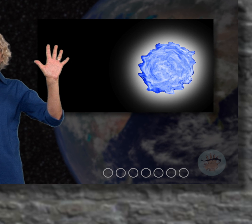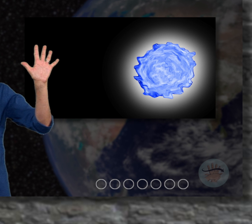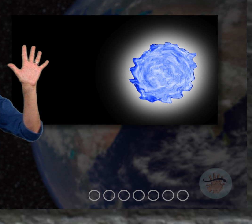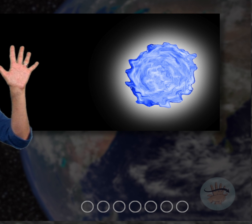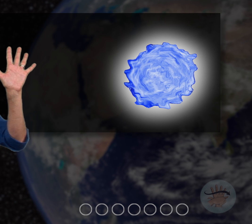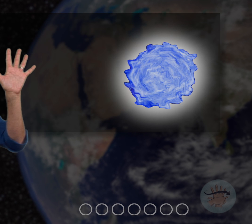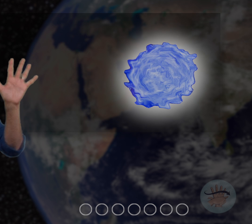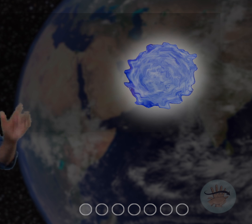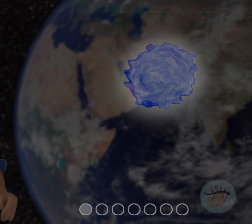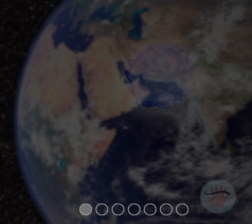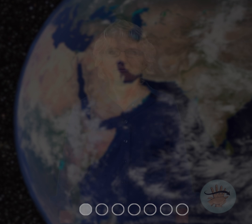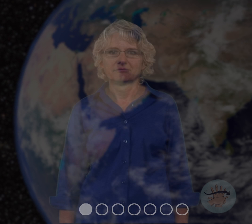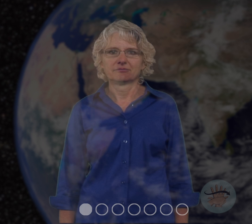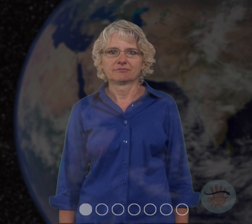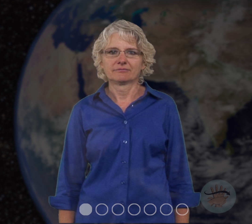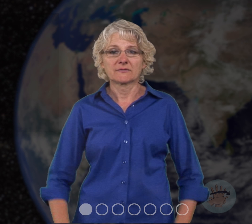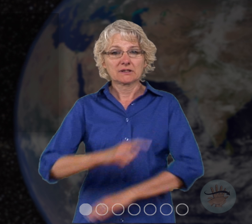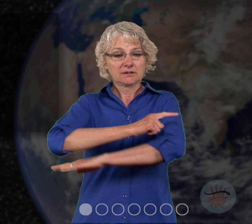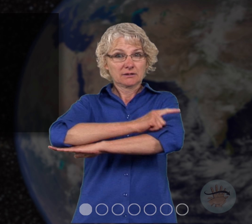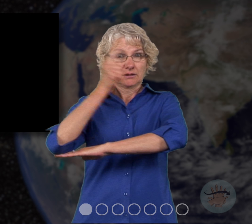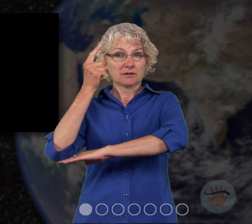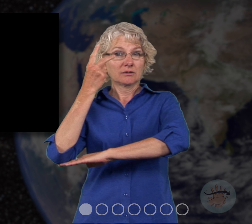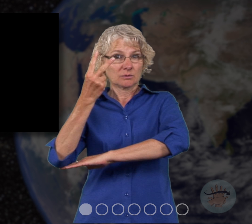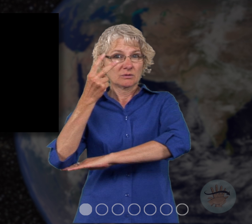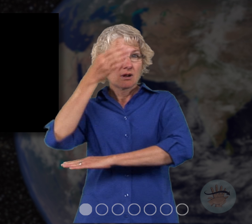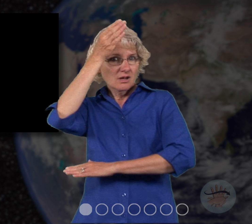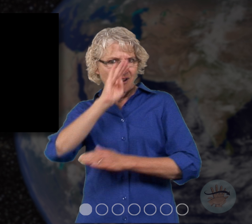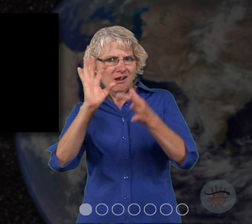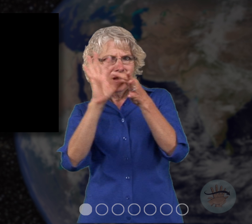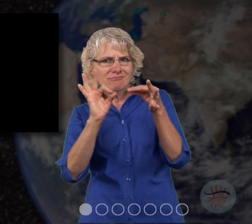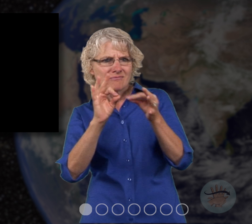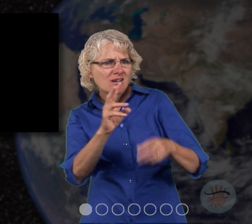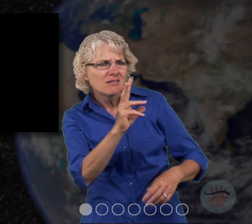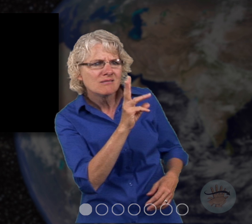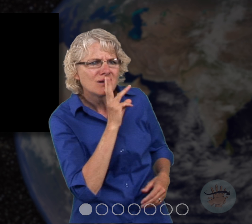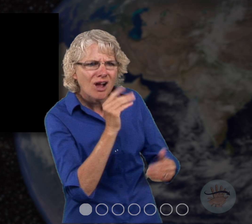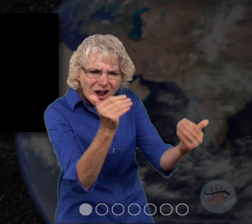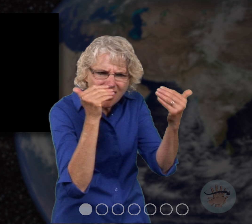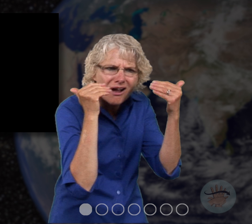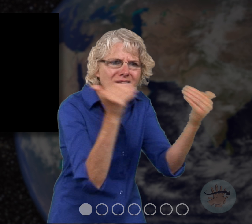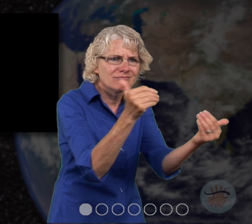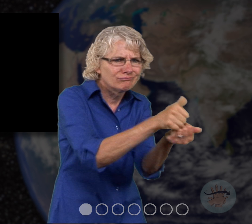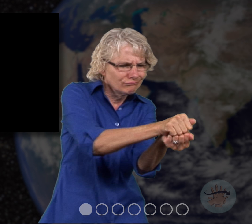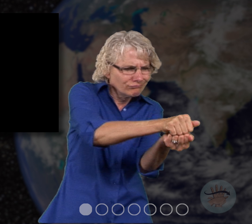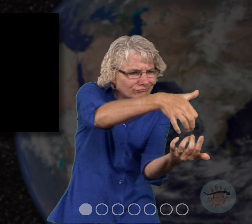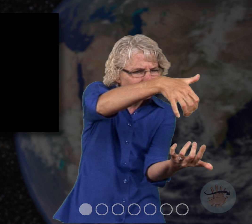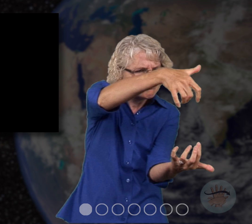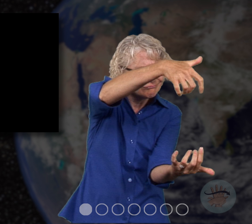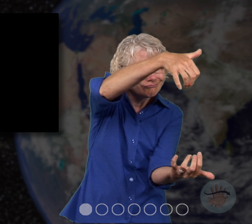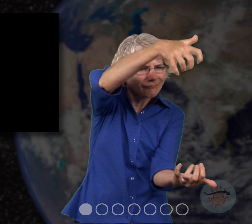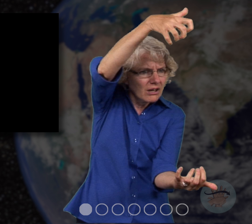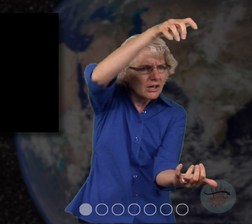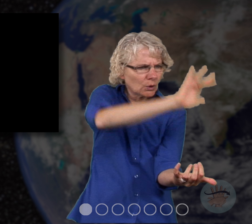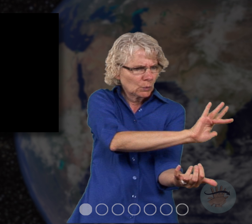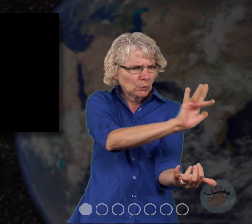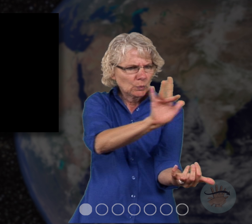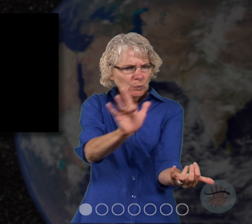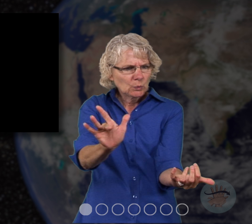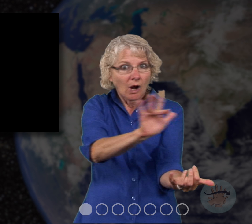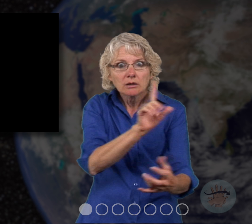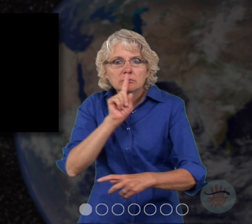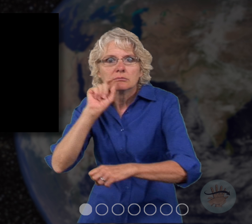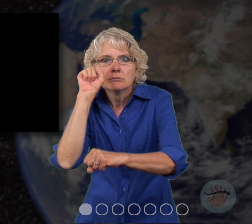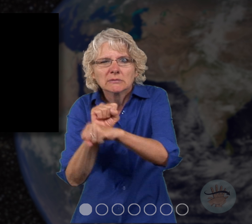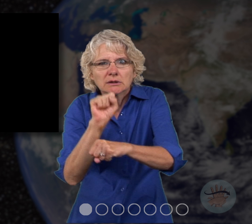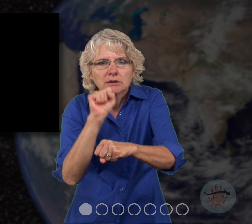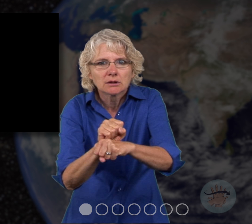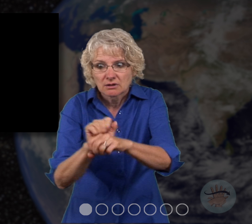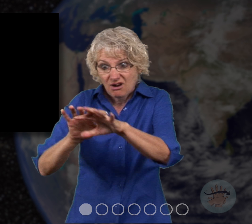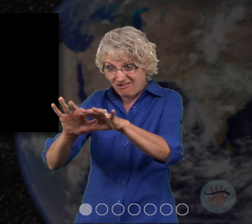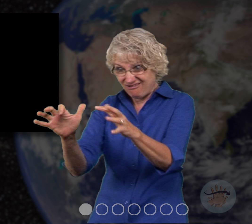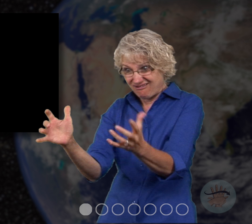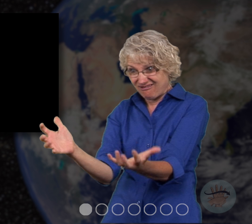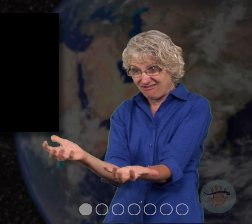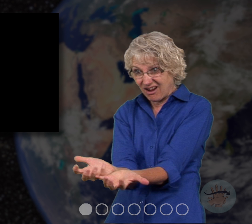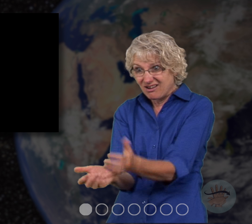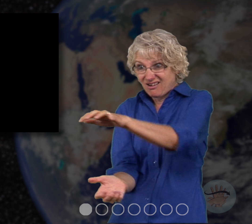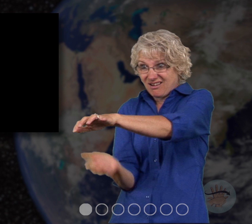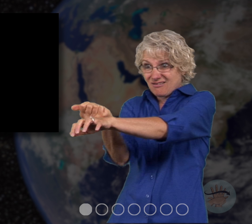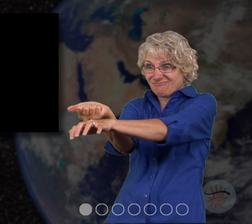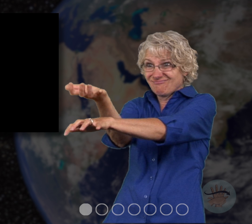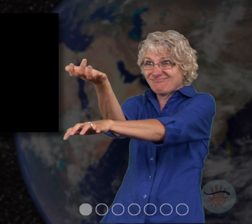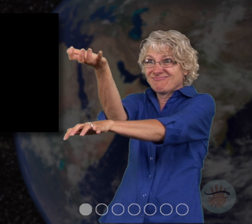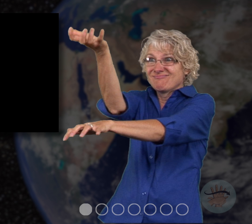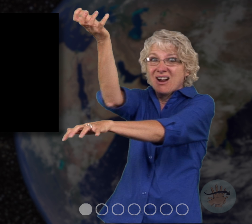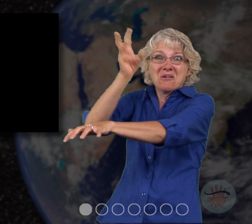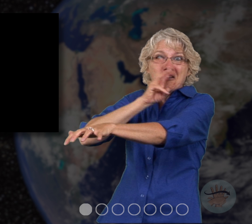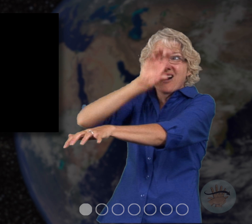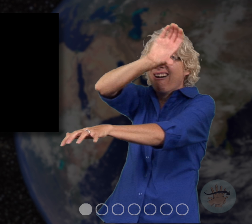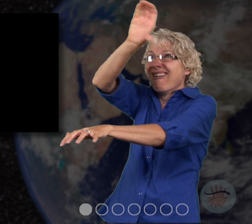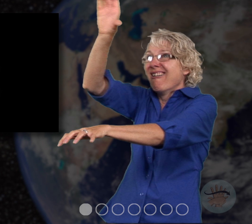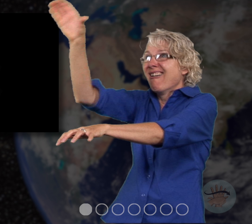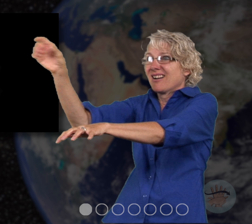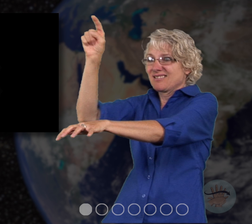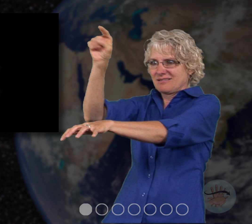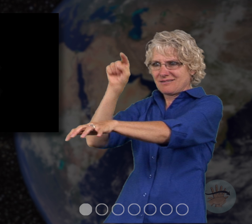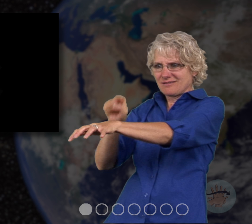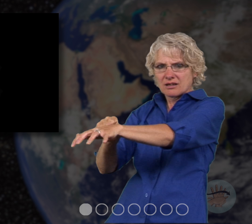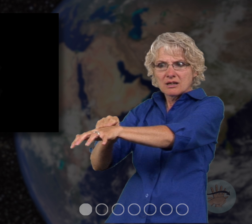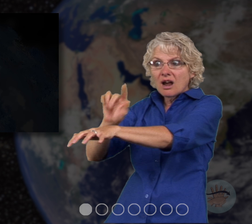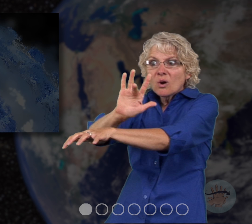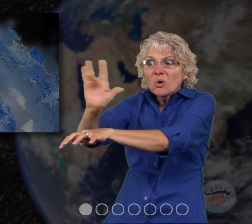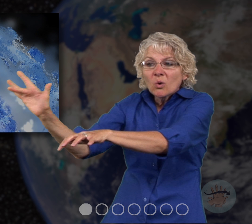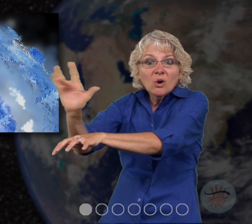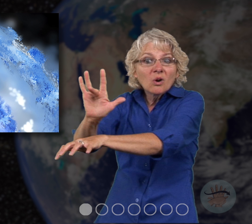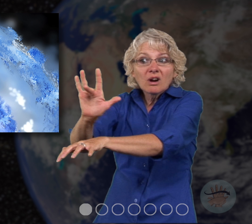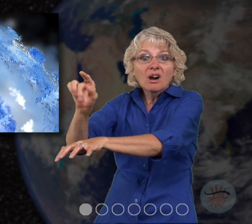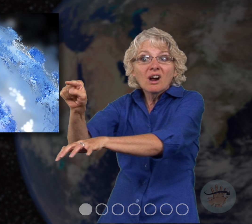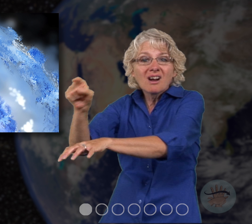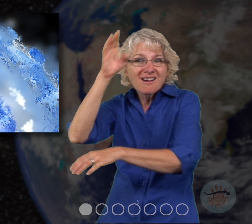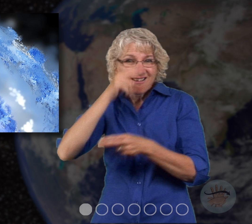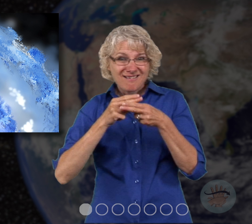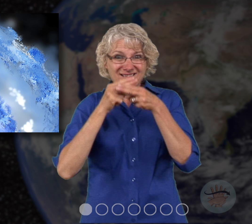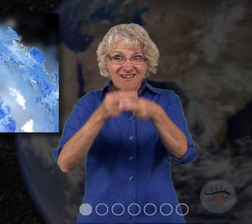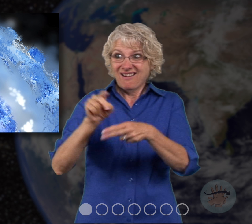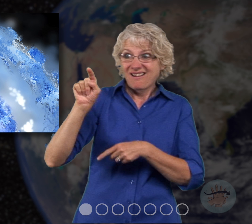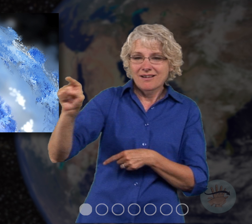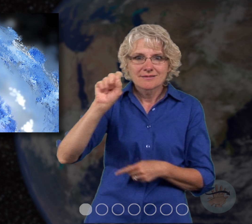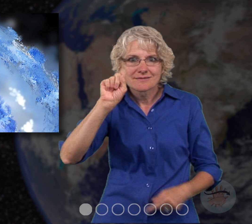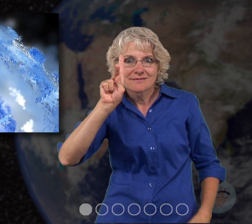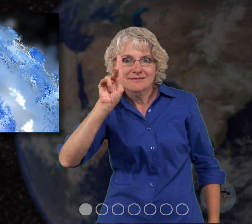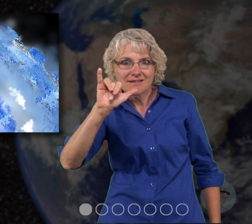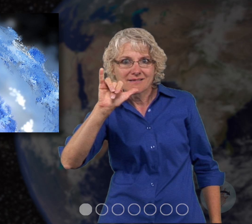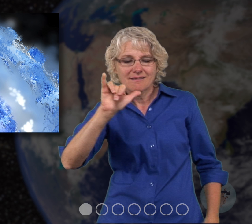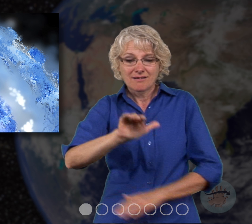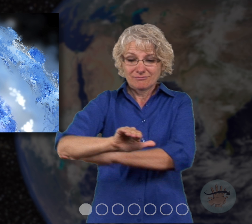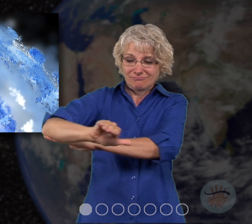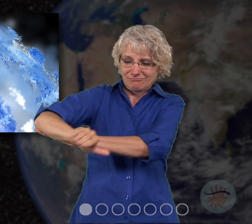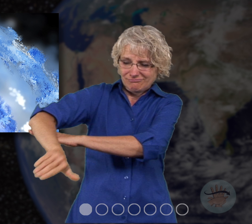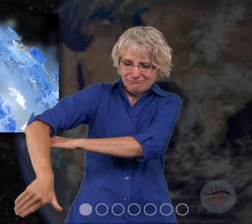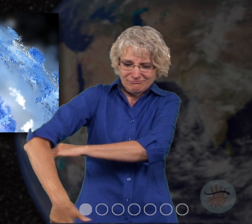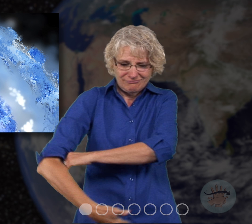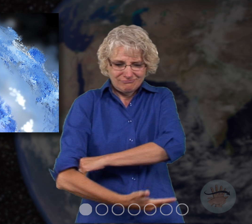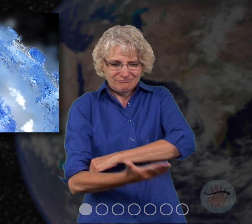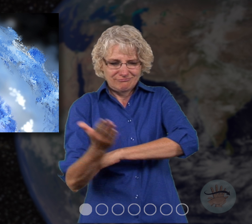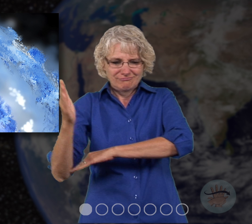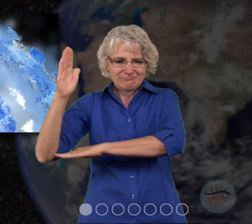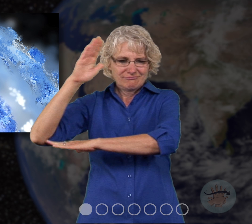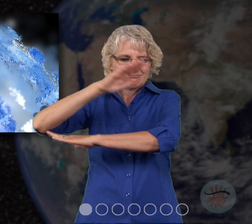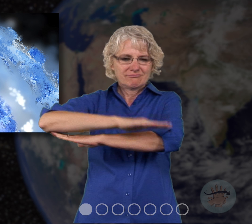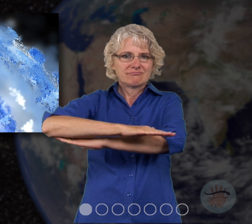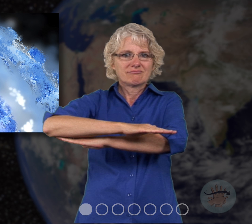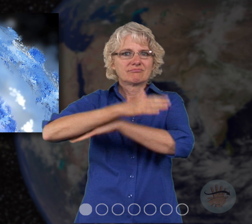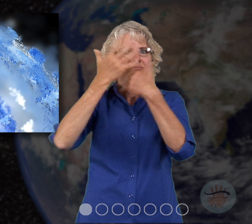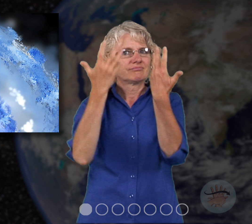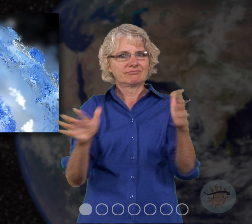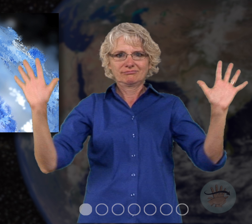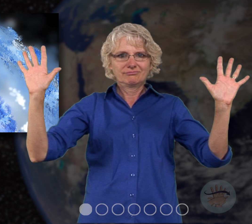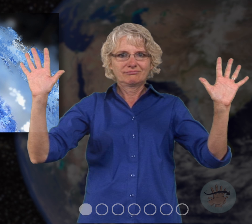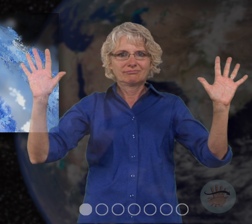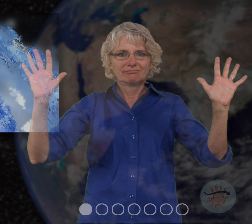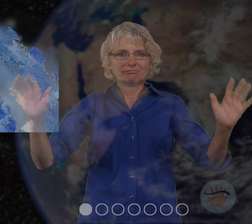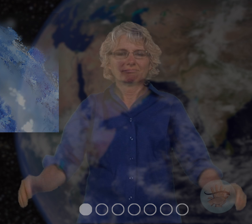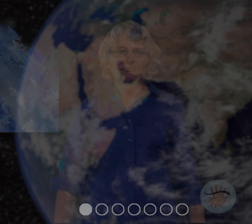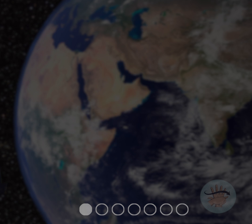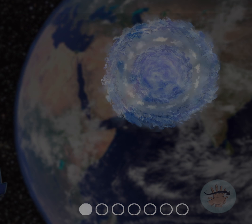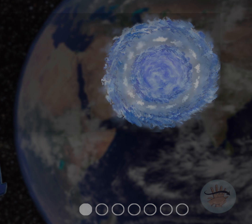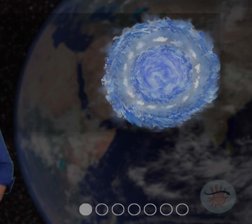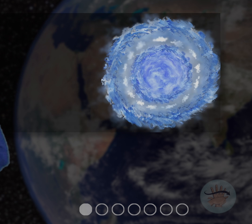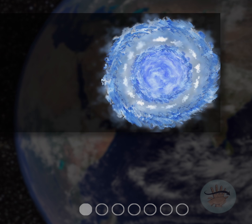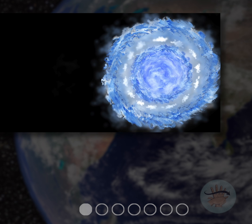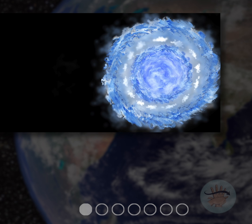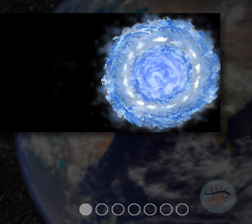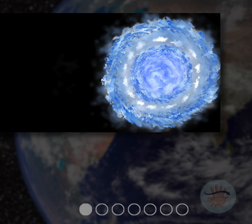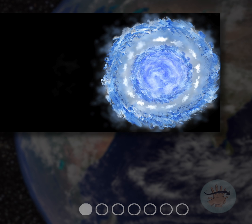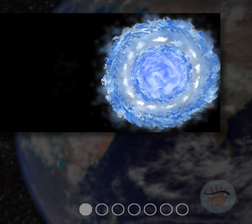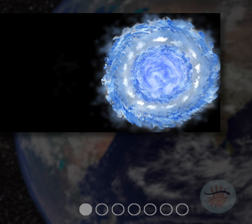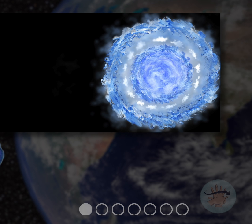And God said, “Let there be an expanse between the waters, to separate the waters from the waters.” So God made the expanse and separated the waters beneath it from the waters above. And it was so. God called the expanse “sky.” And there was evening, and there was morning—the second day.